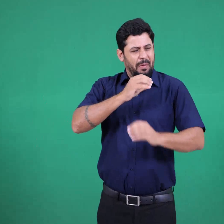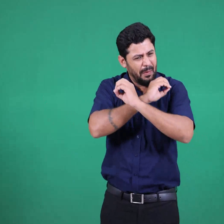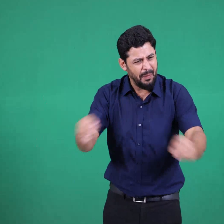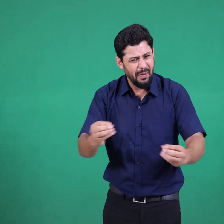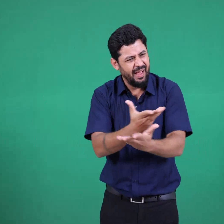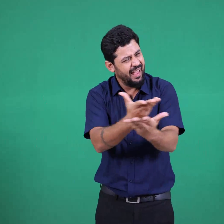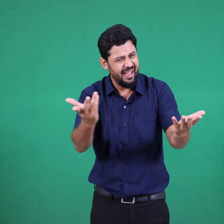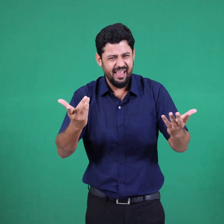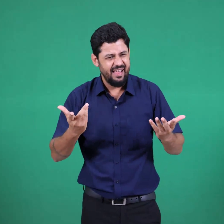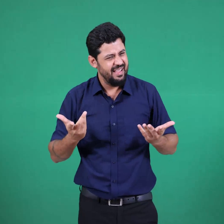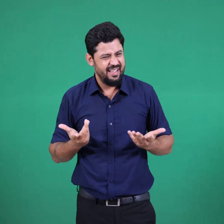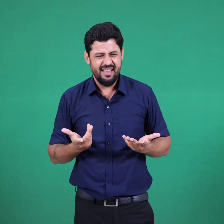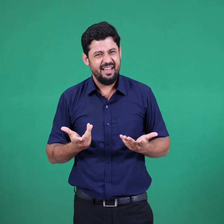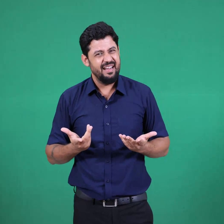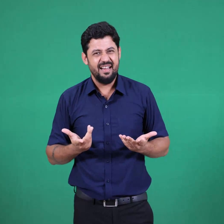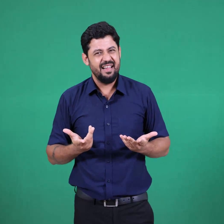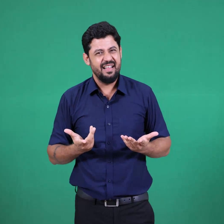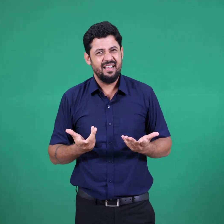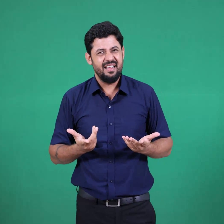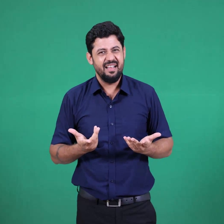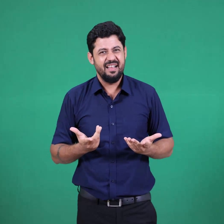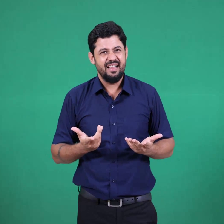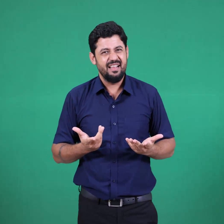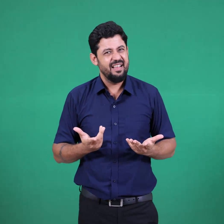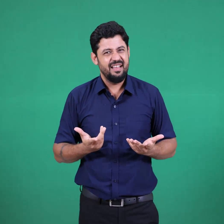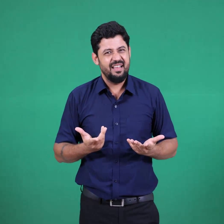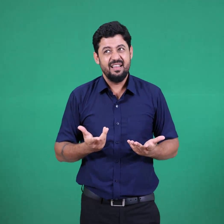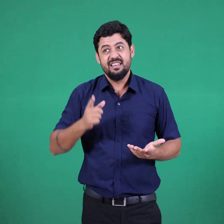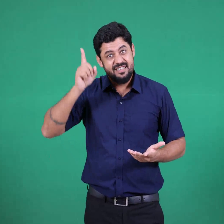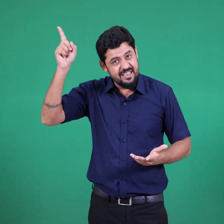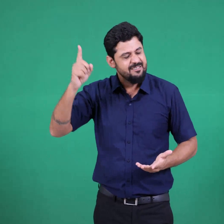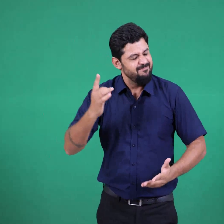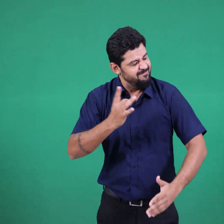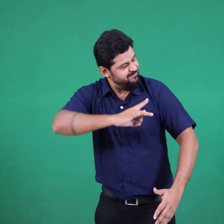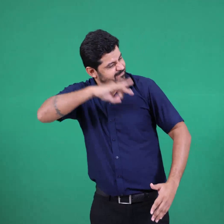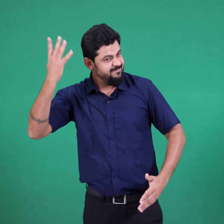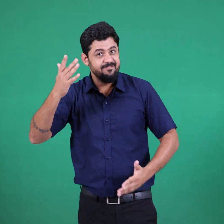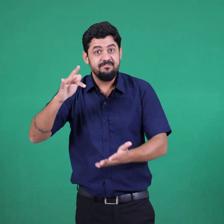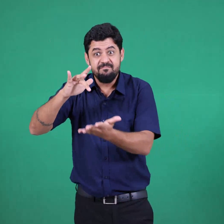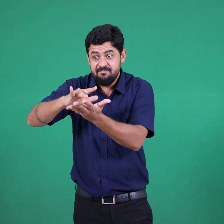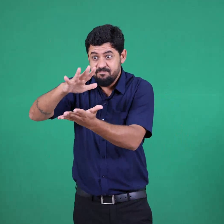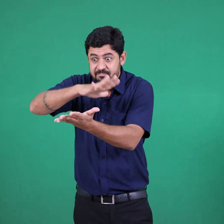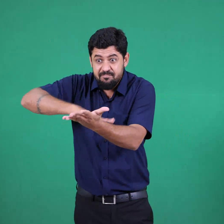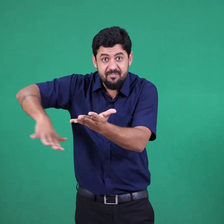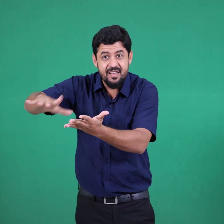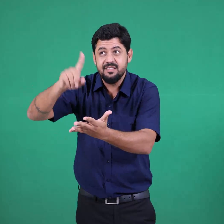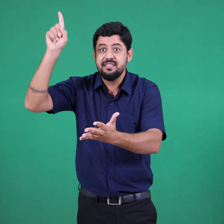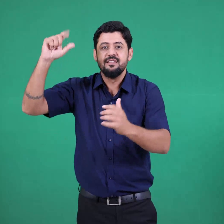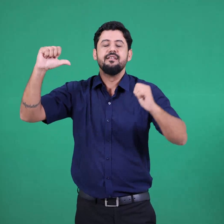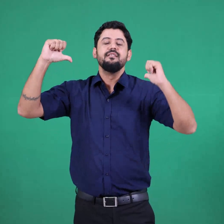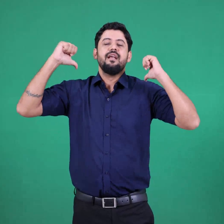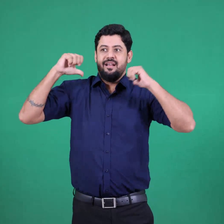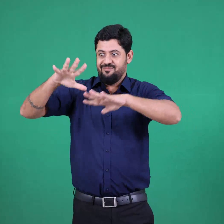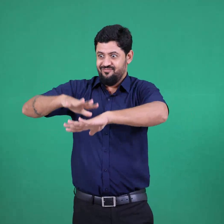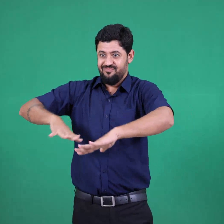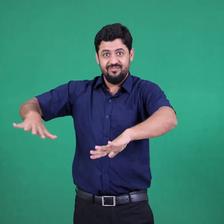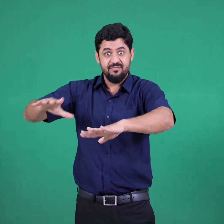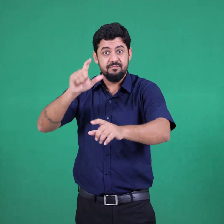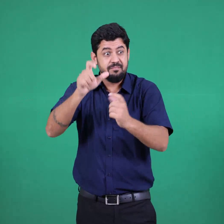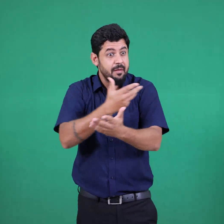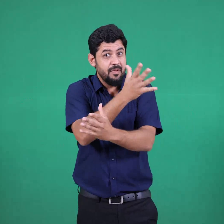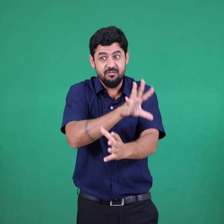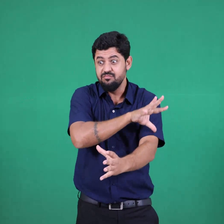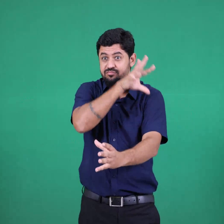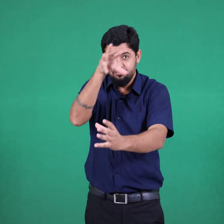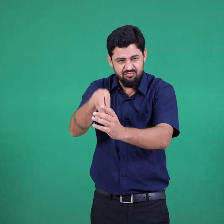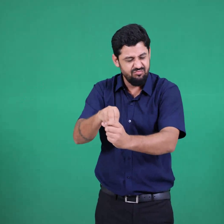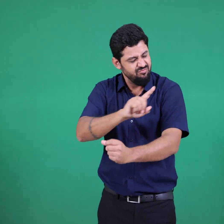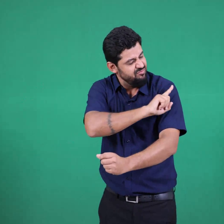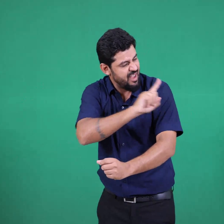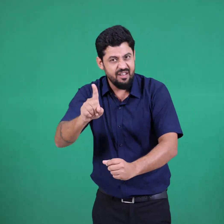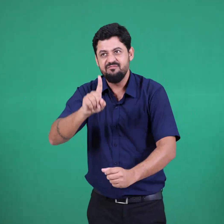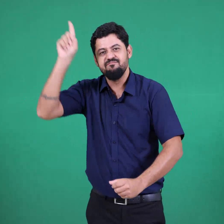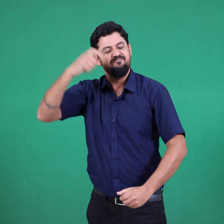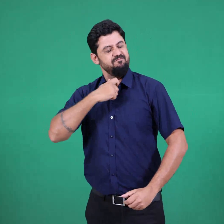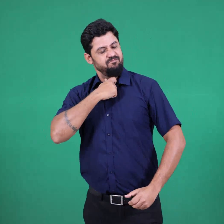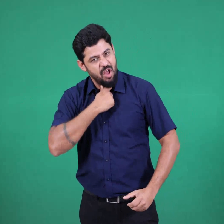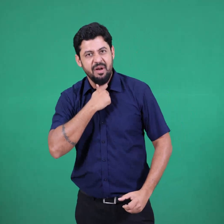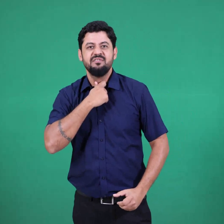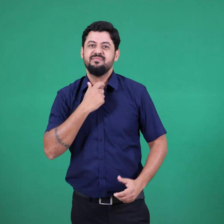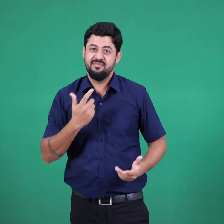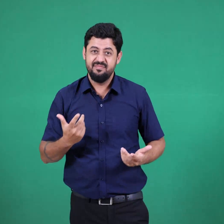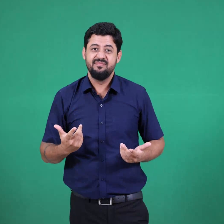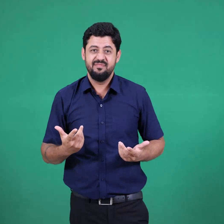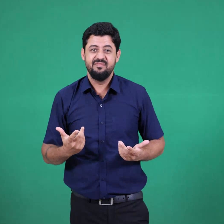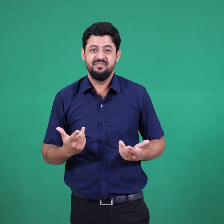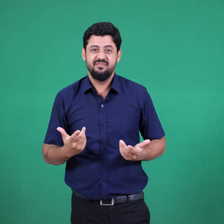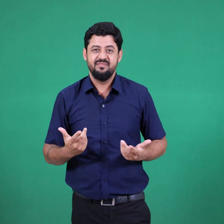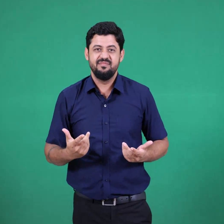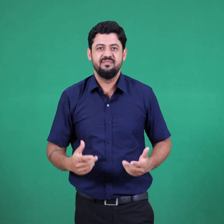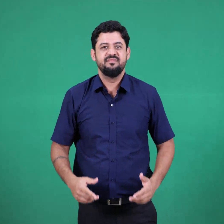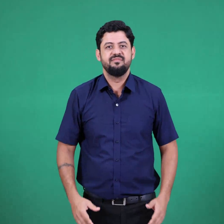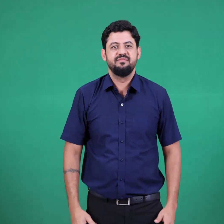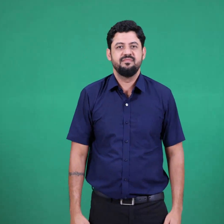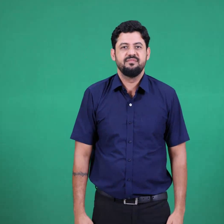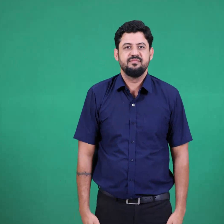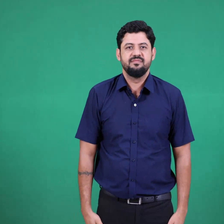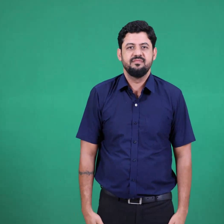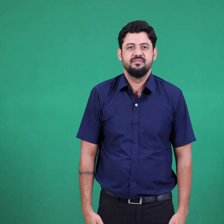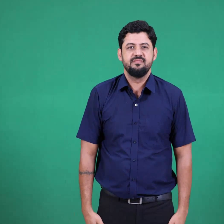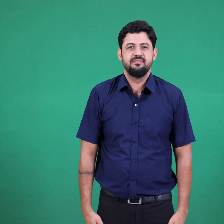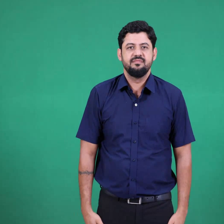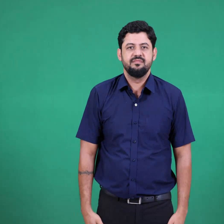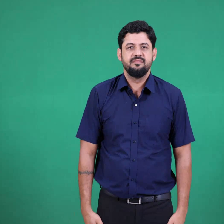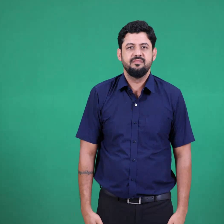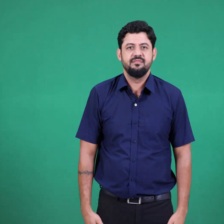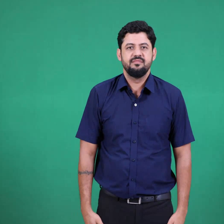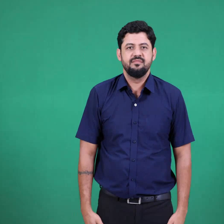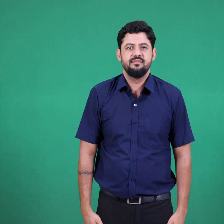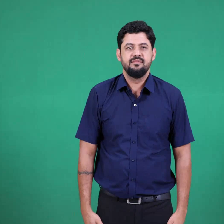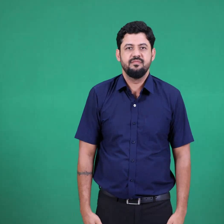So I swore on oath in My anger, ' They shall never enter My rest.'"